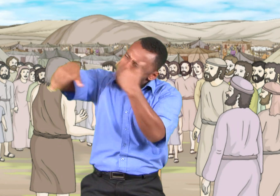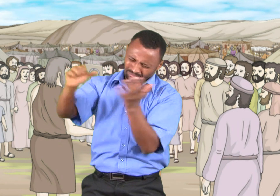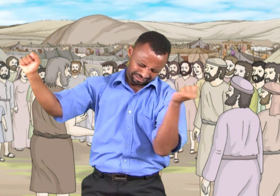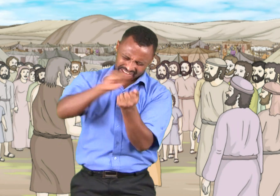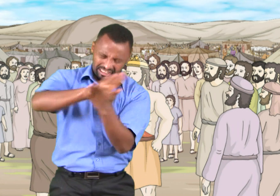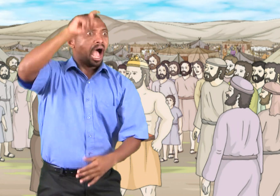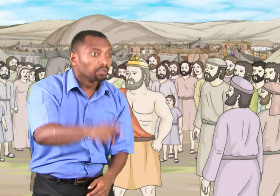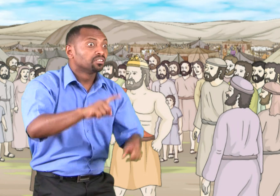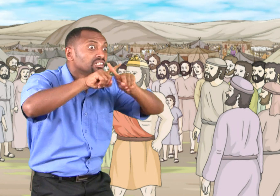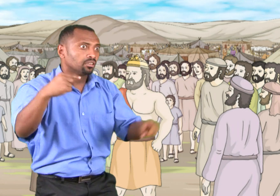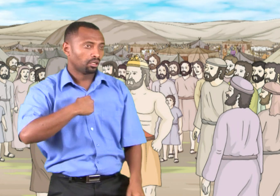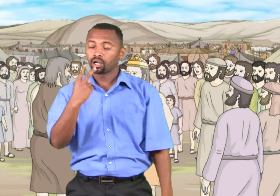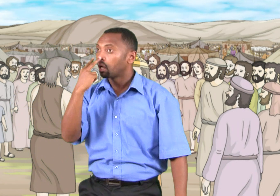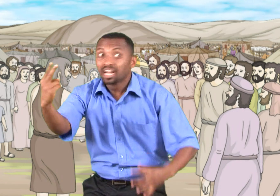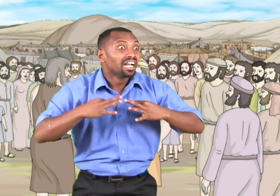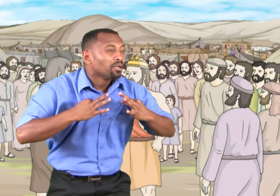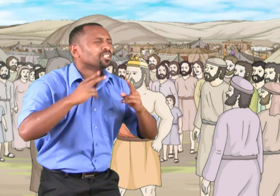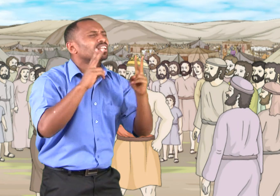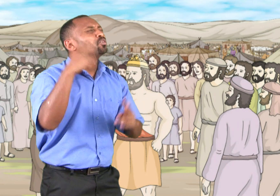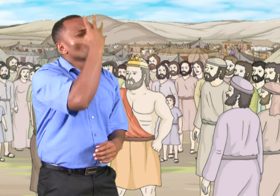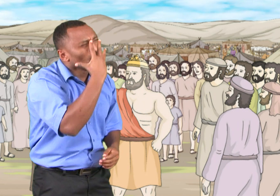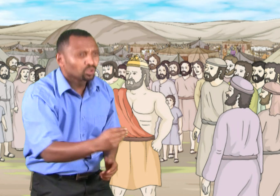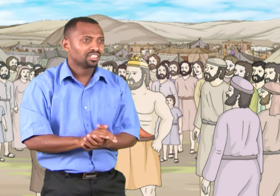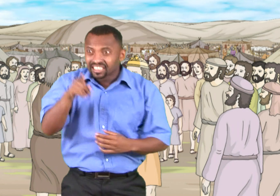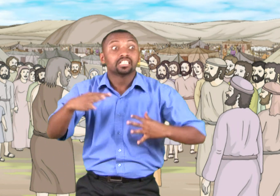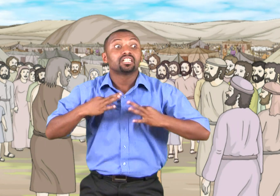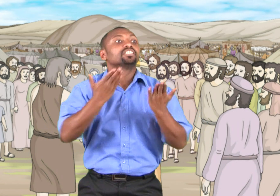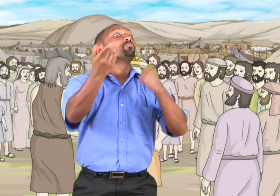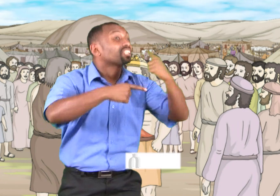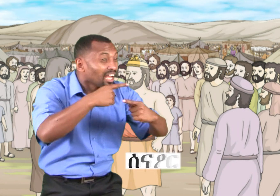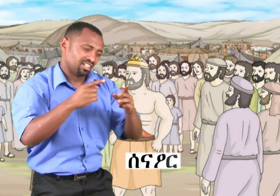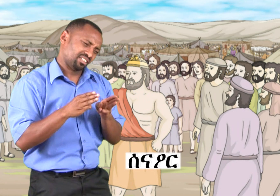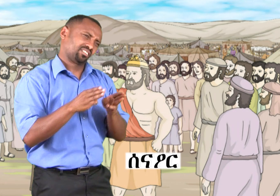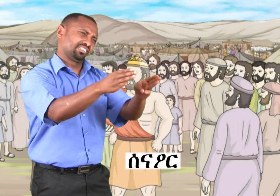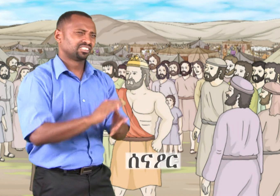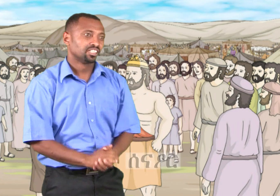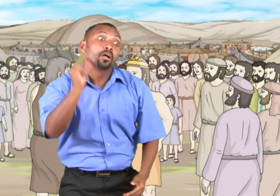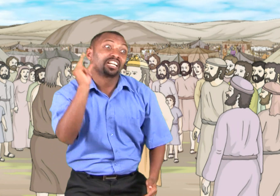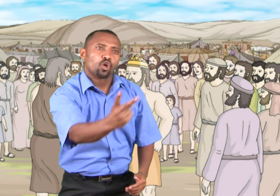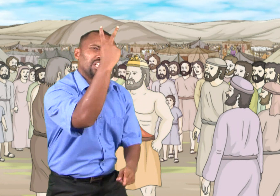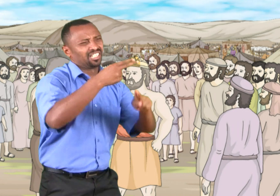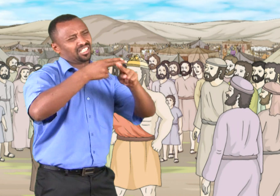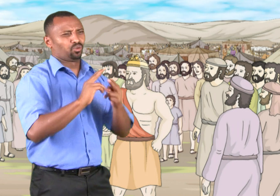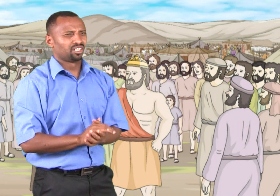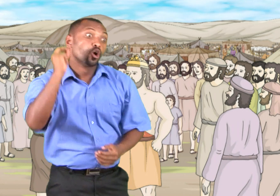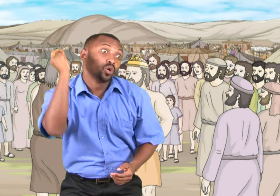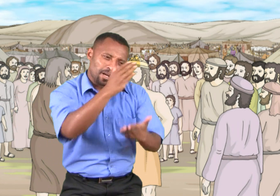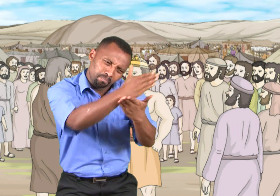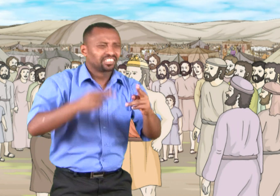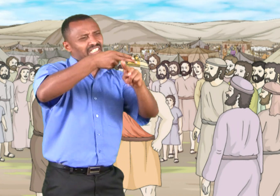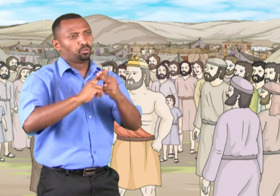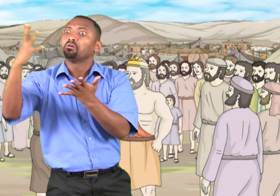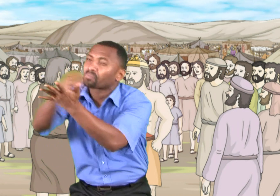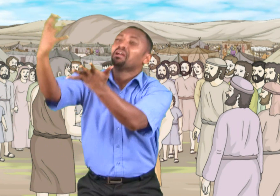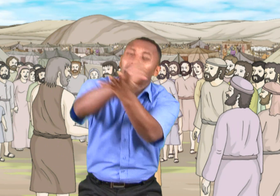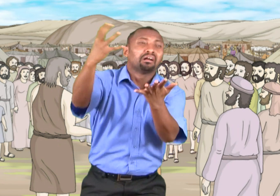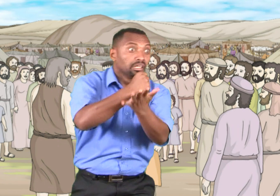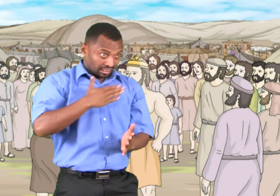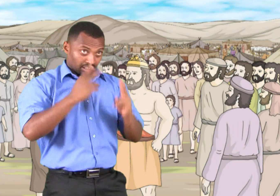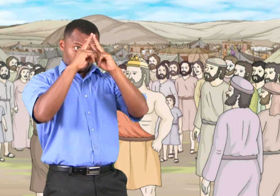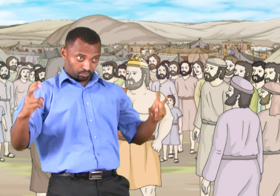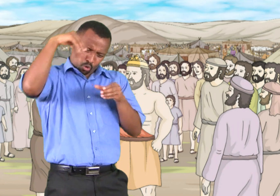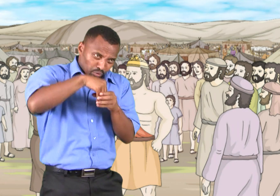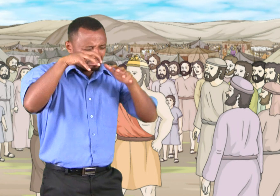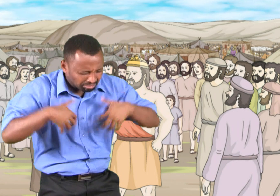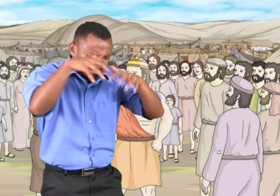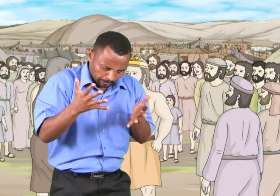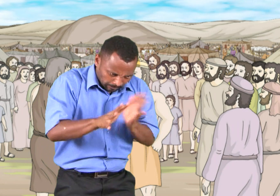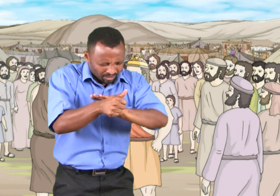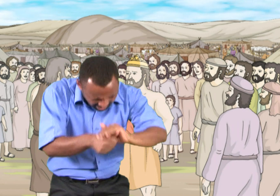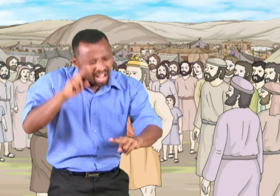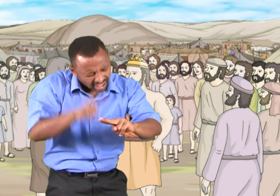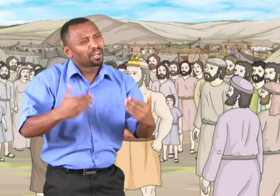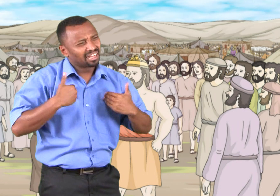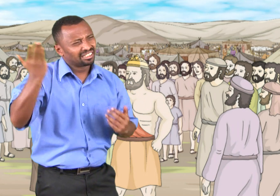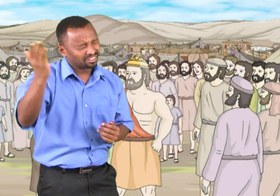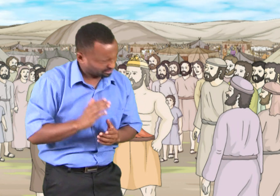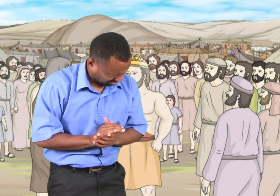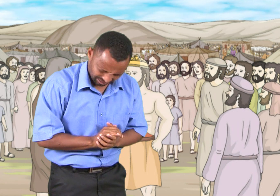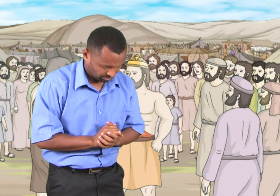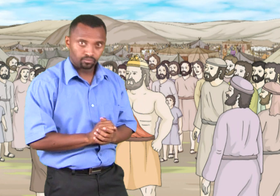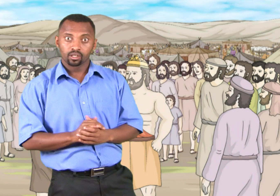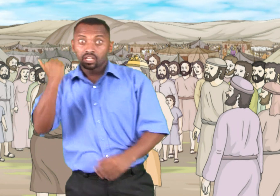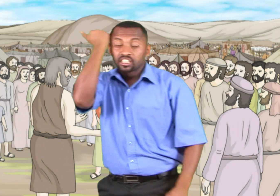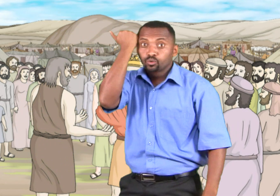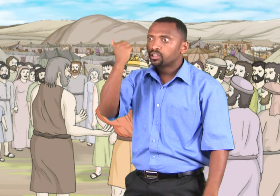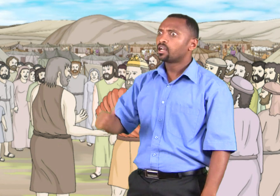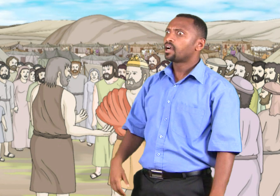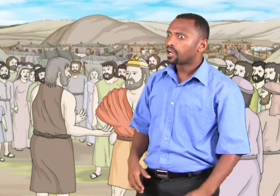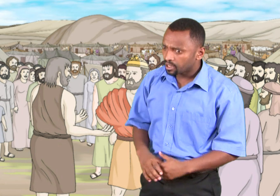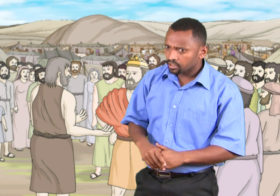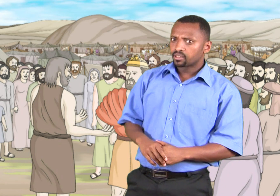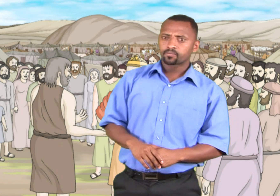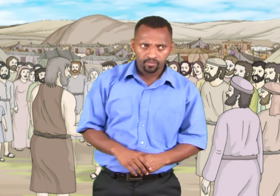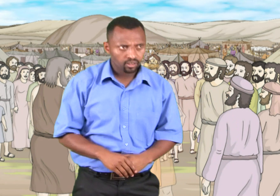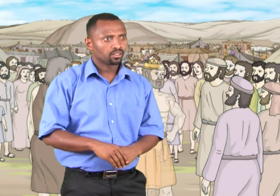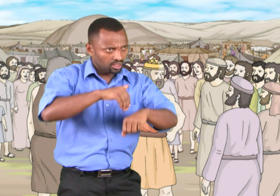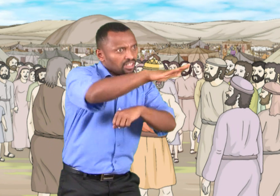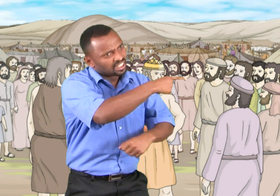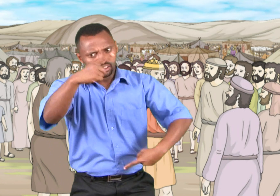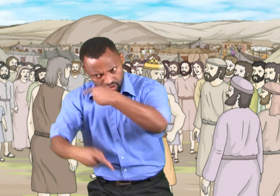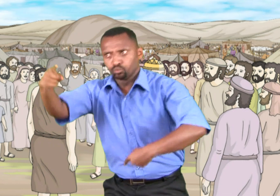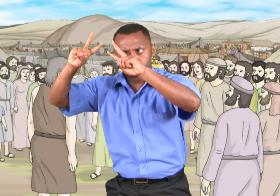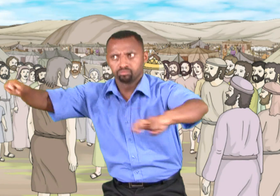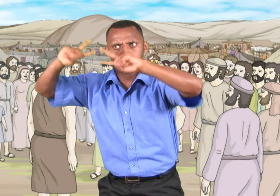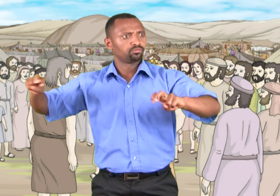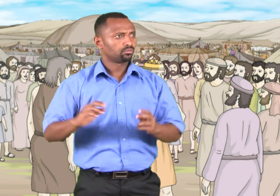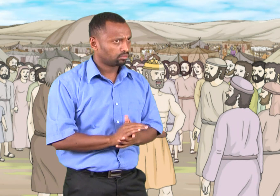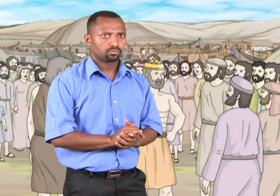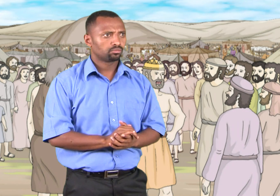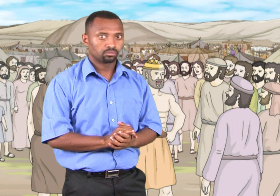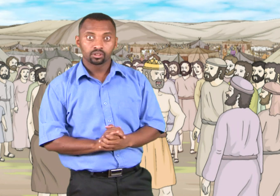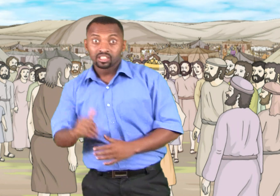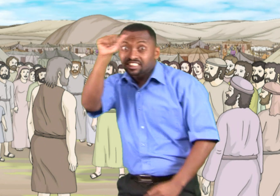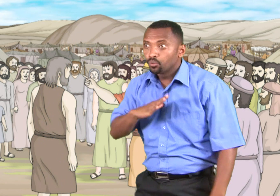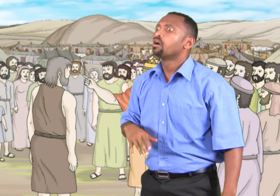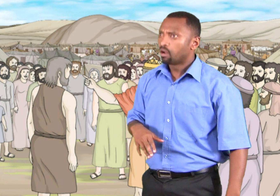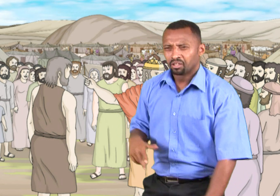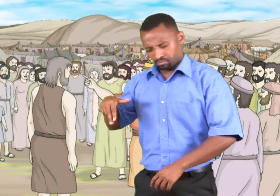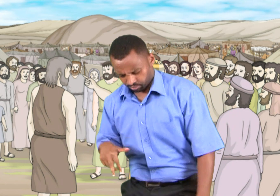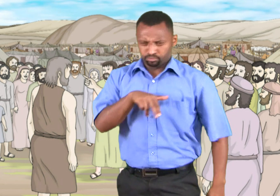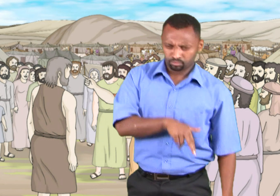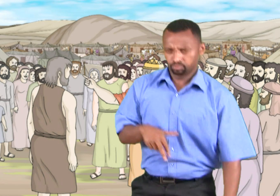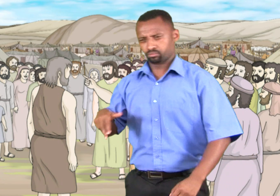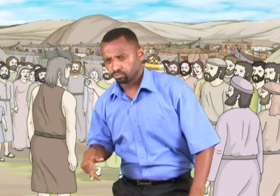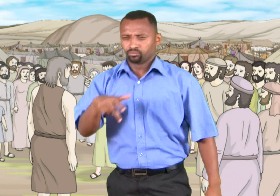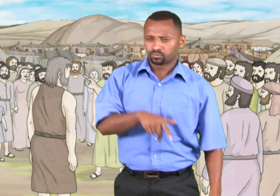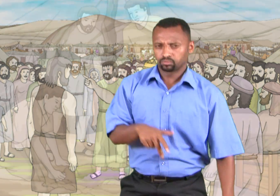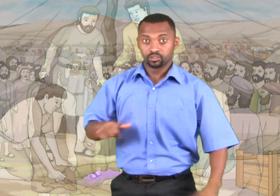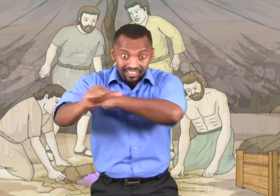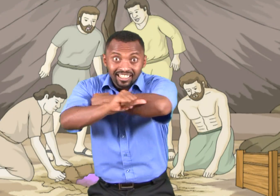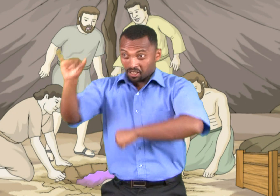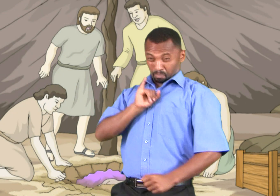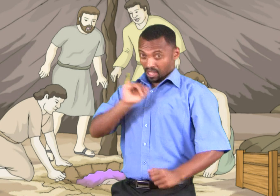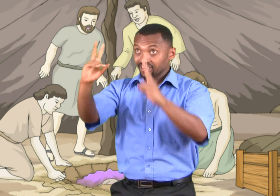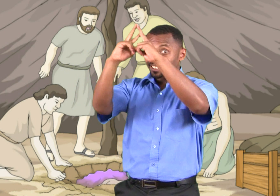This is what I did: When I saw among the spoils a beautiful cloak from Shinar, two hundred shekels of silver, and a bar of gold weighing fifty shekels, I coveted them and took them. They are hidden in the ground inside my tent, with the silver underneath.”